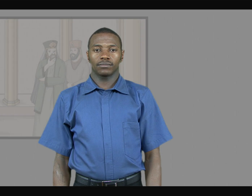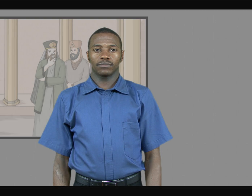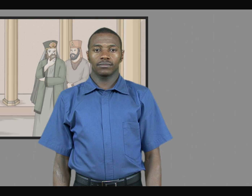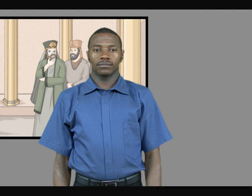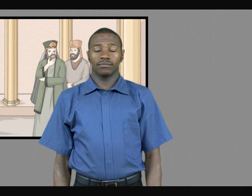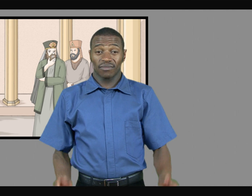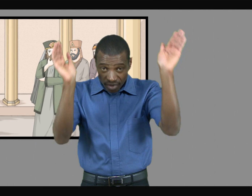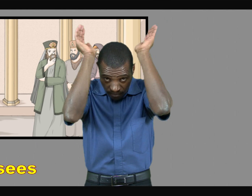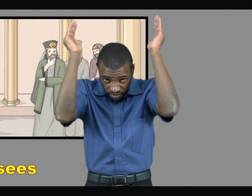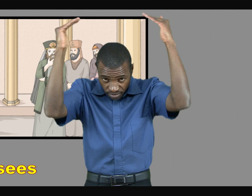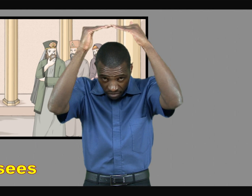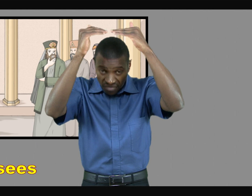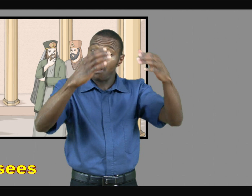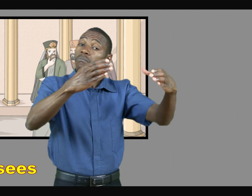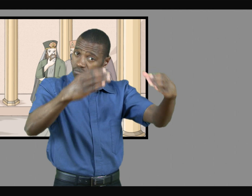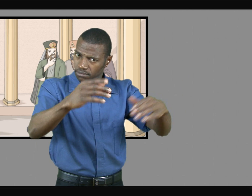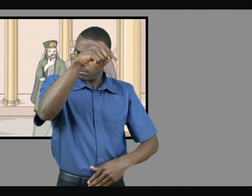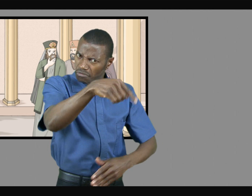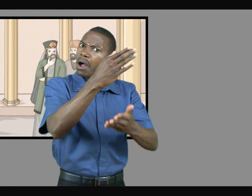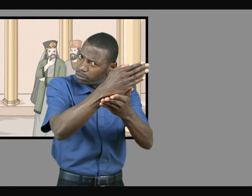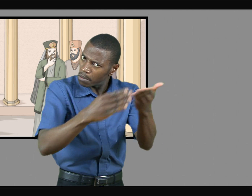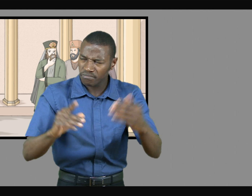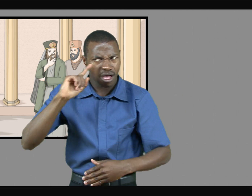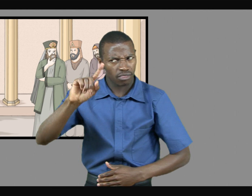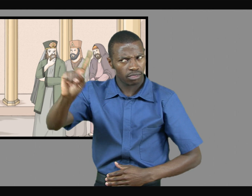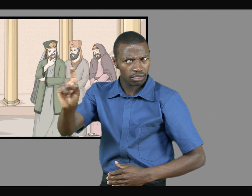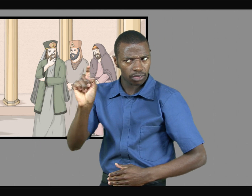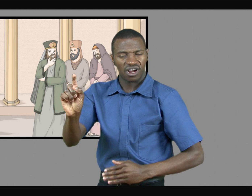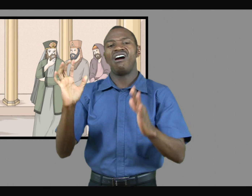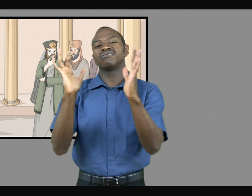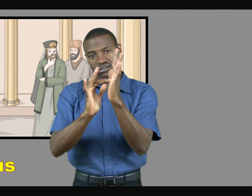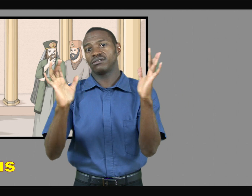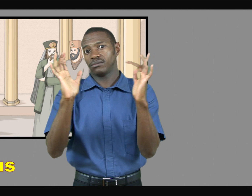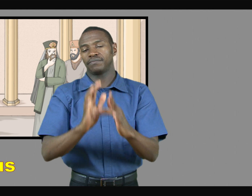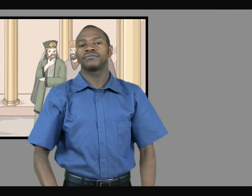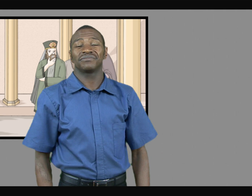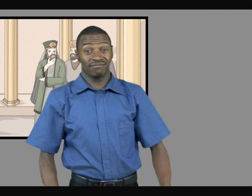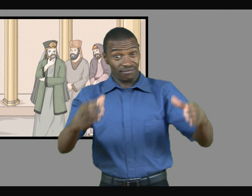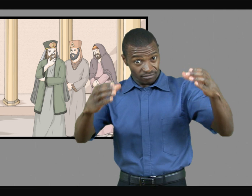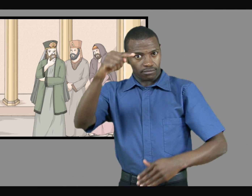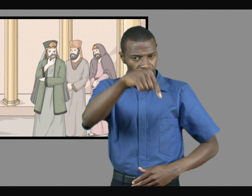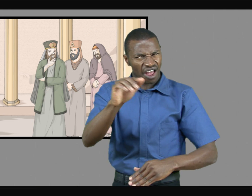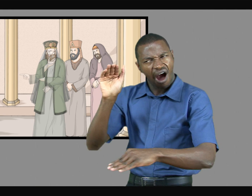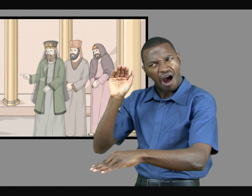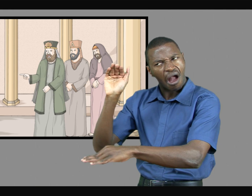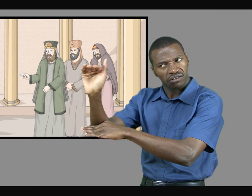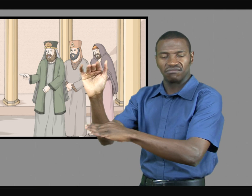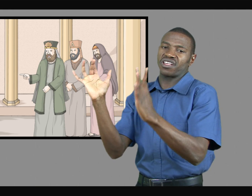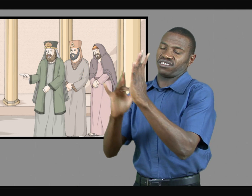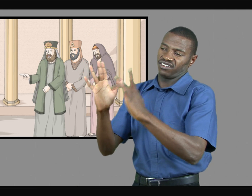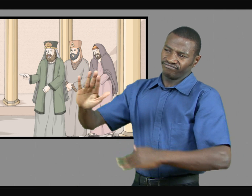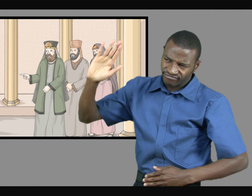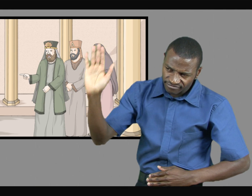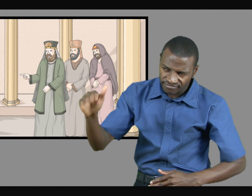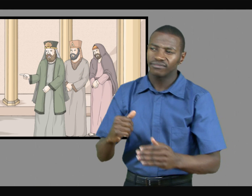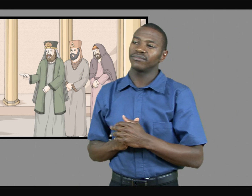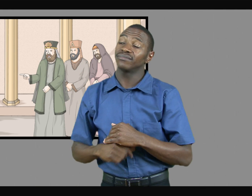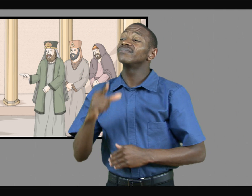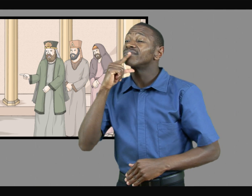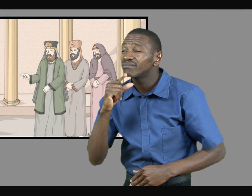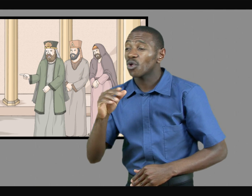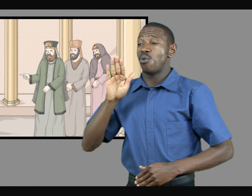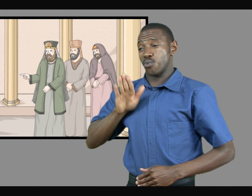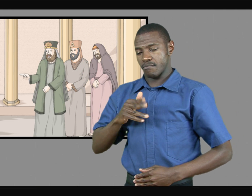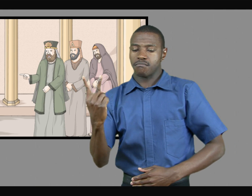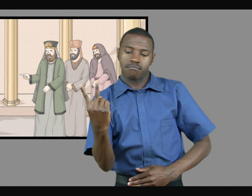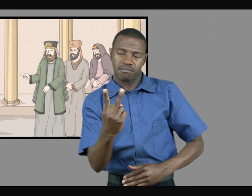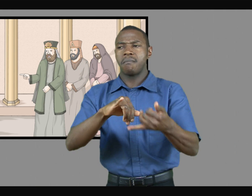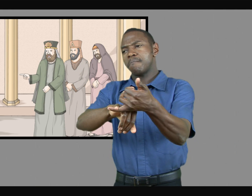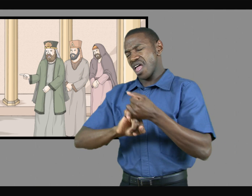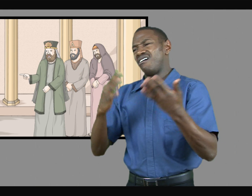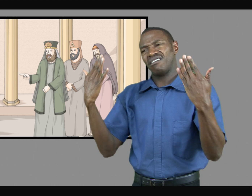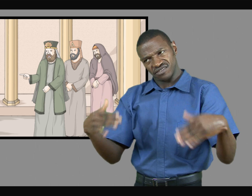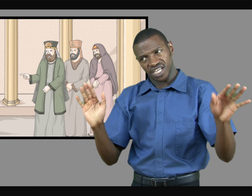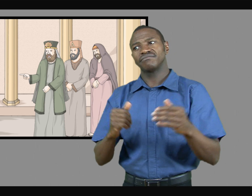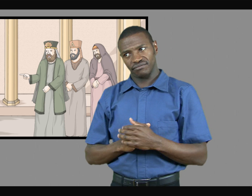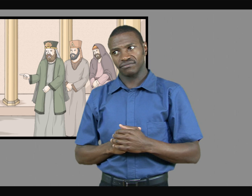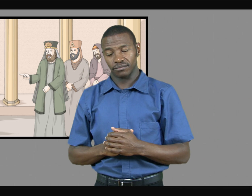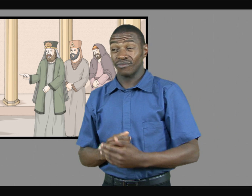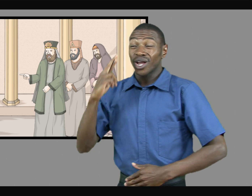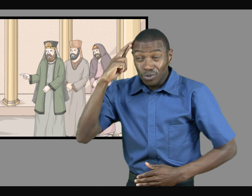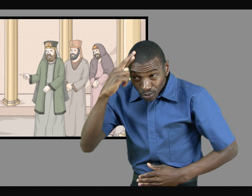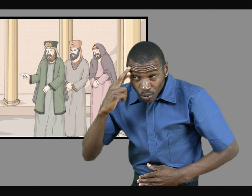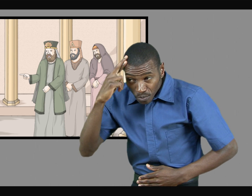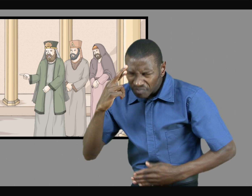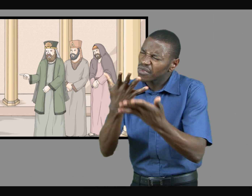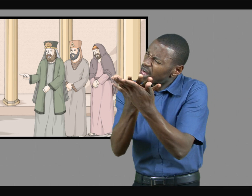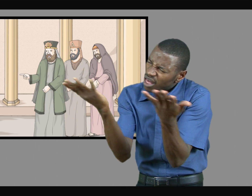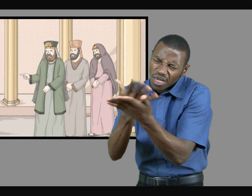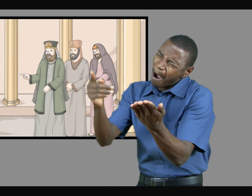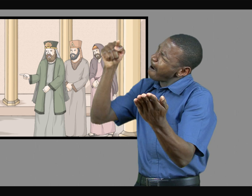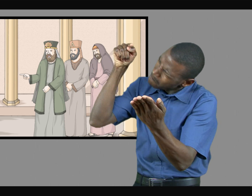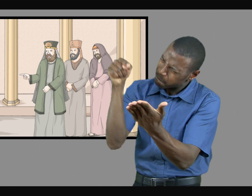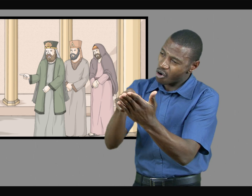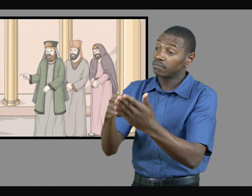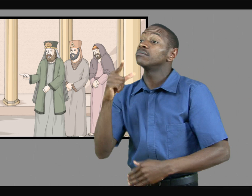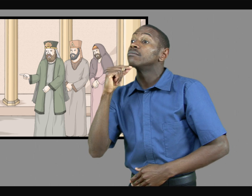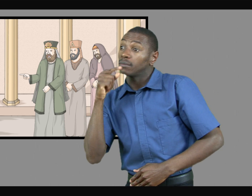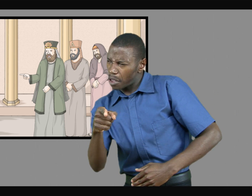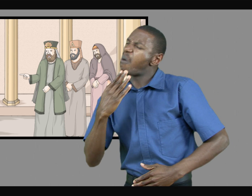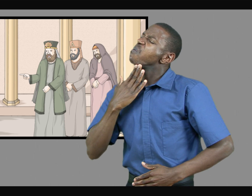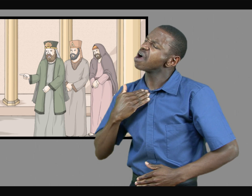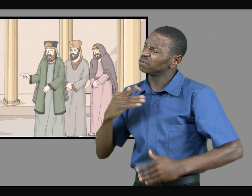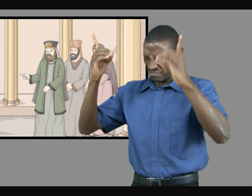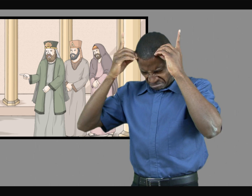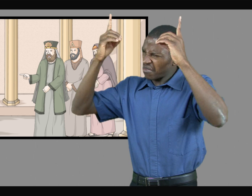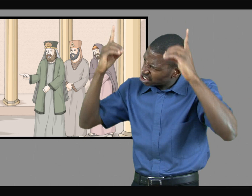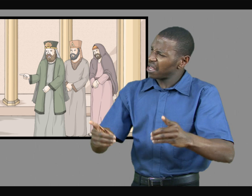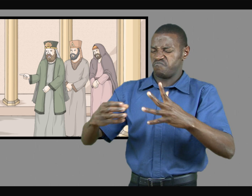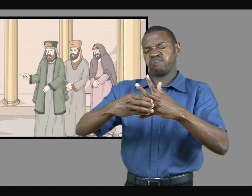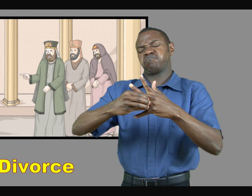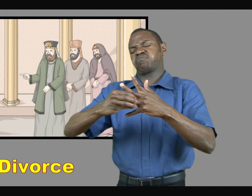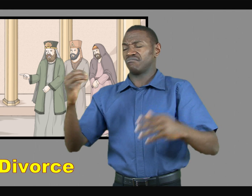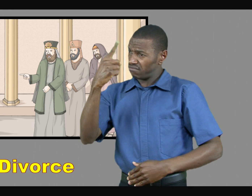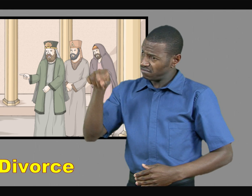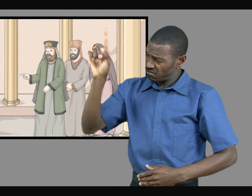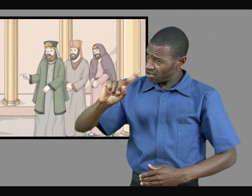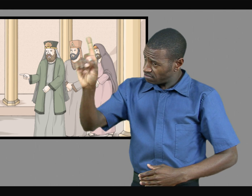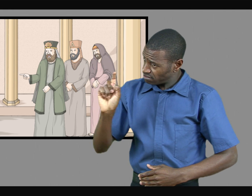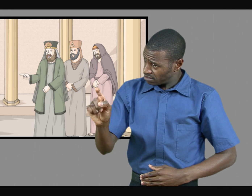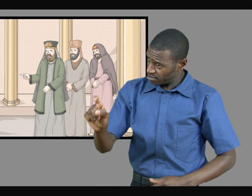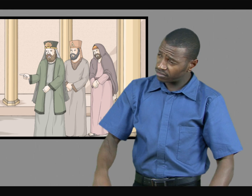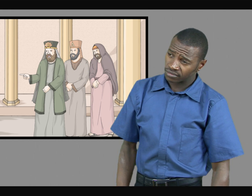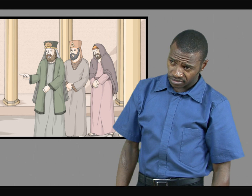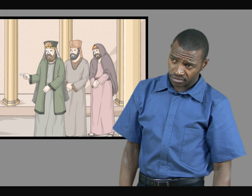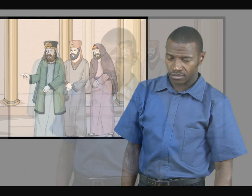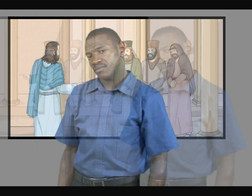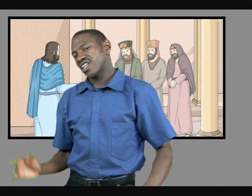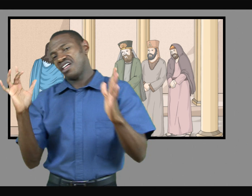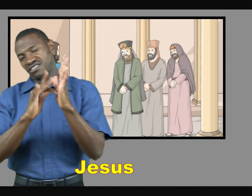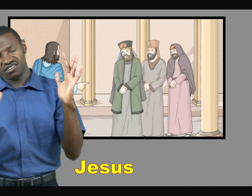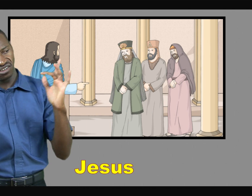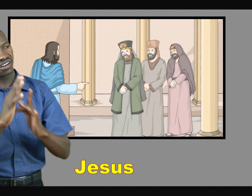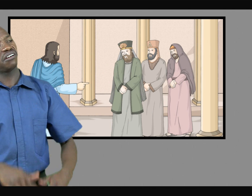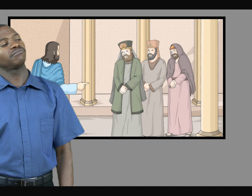Then some Pharisees came and tested Him by asking, “Is it lawful for a man to divorce his wife for any reason?”